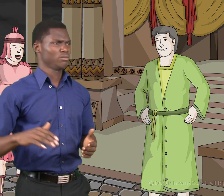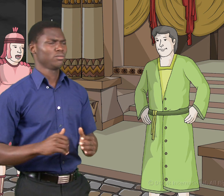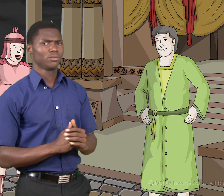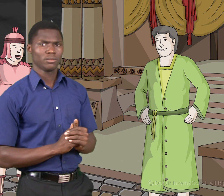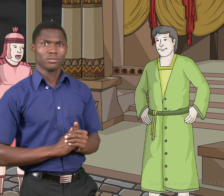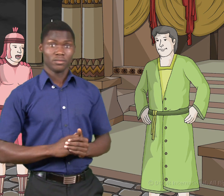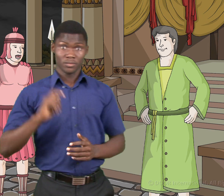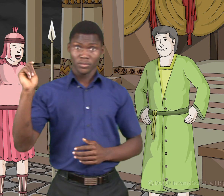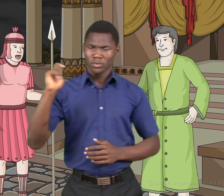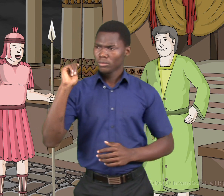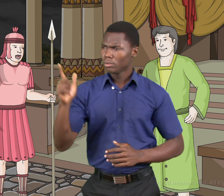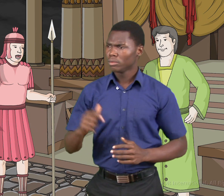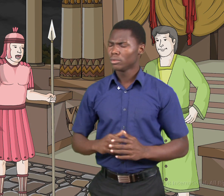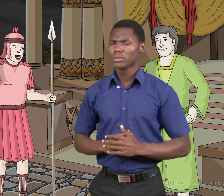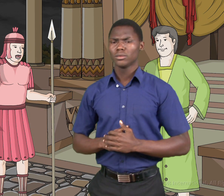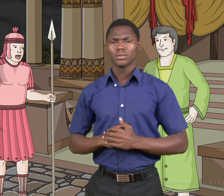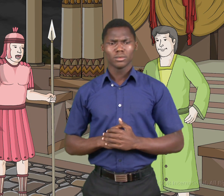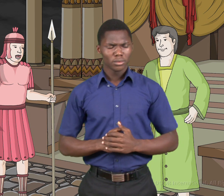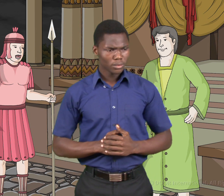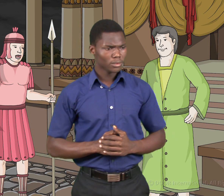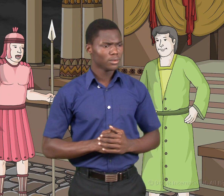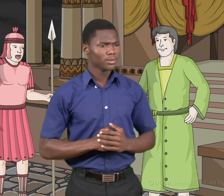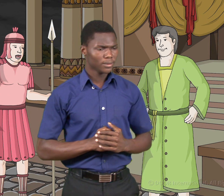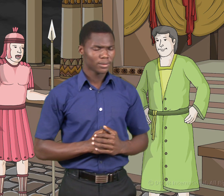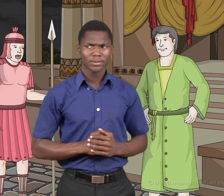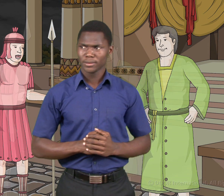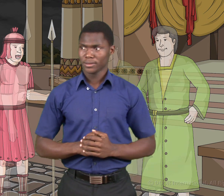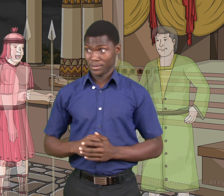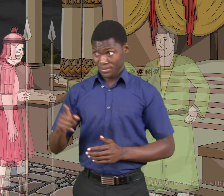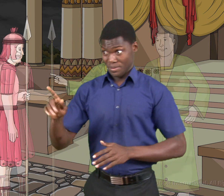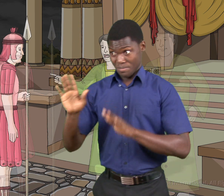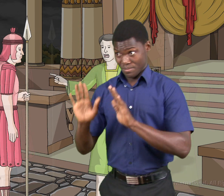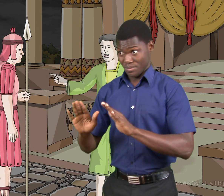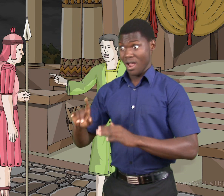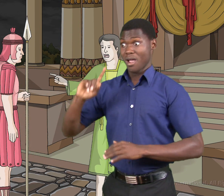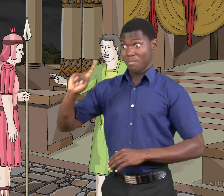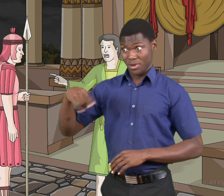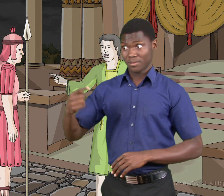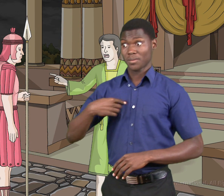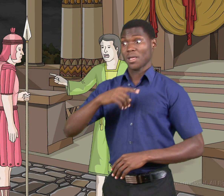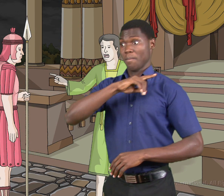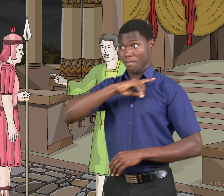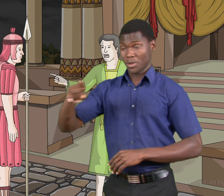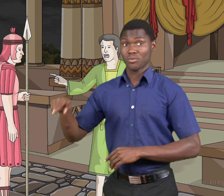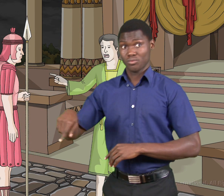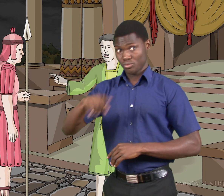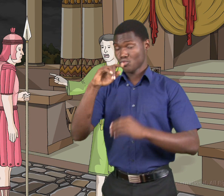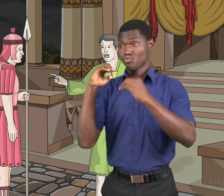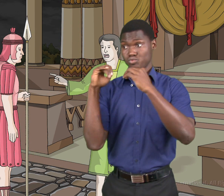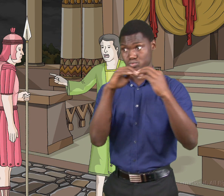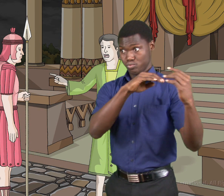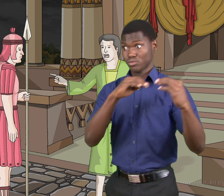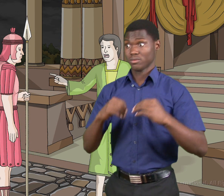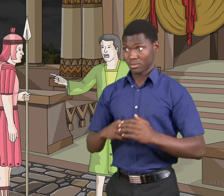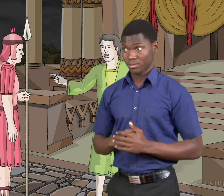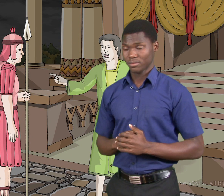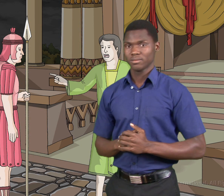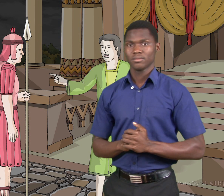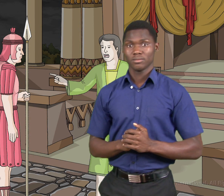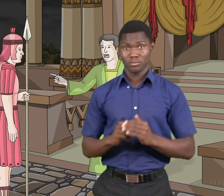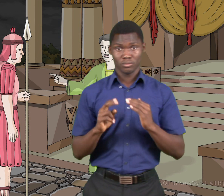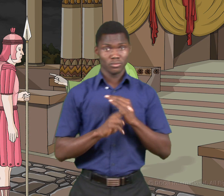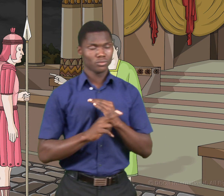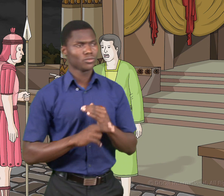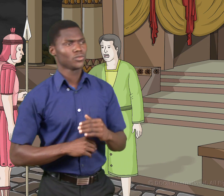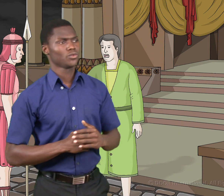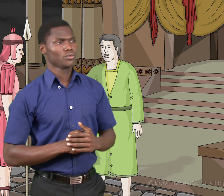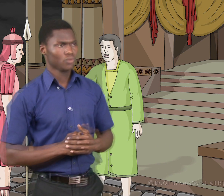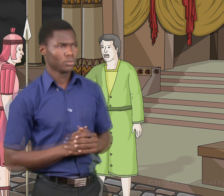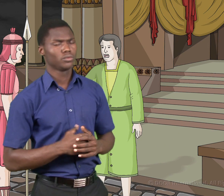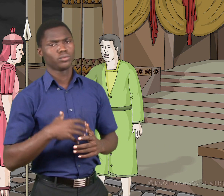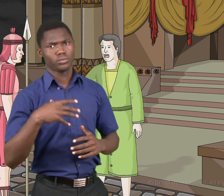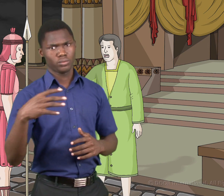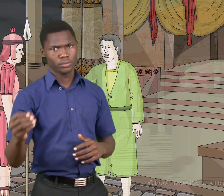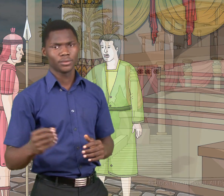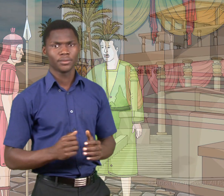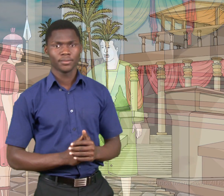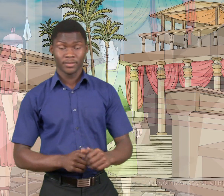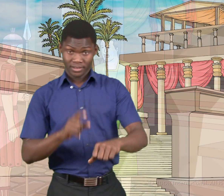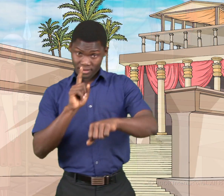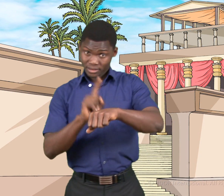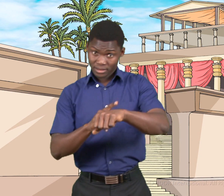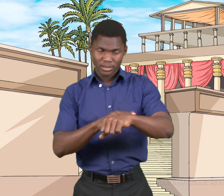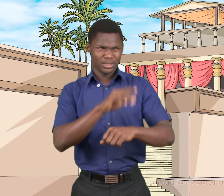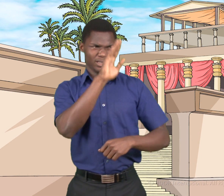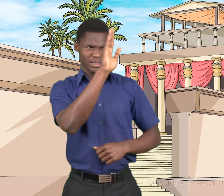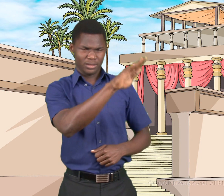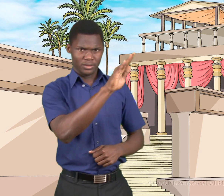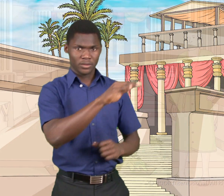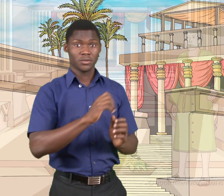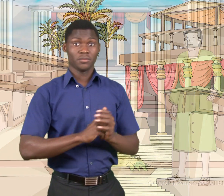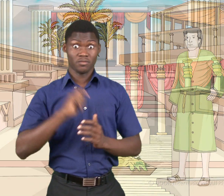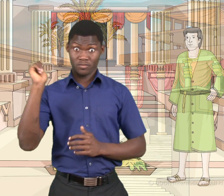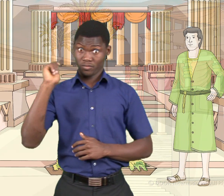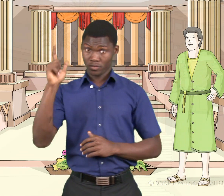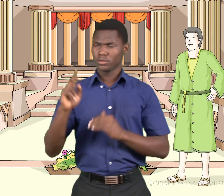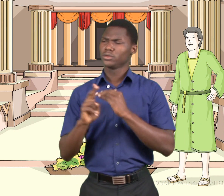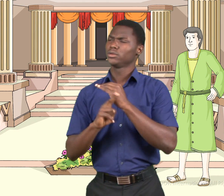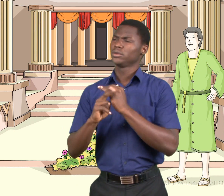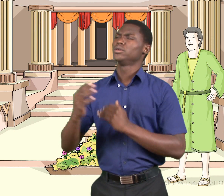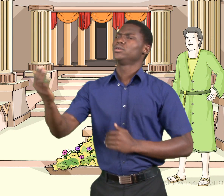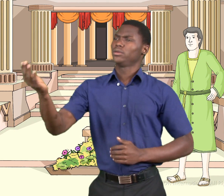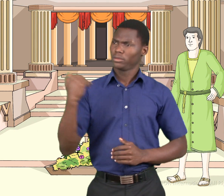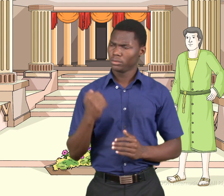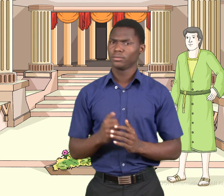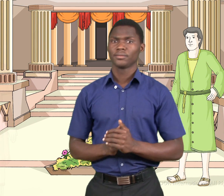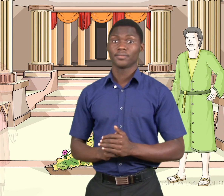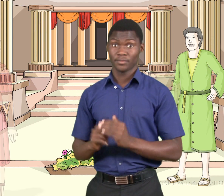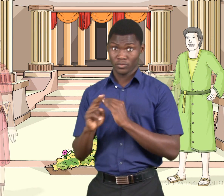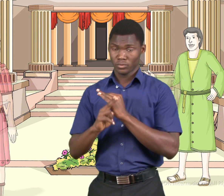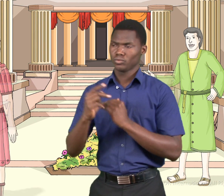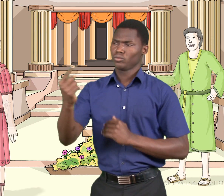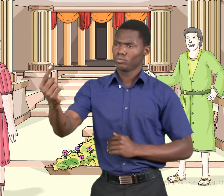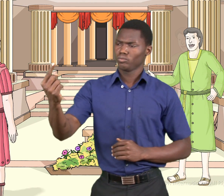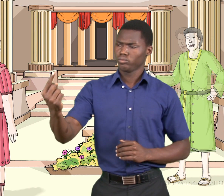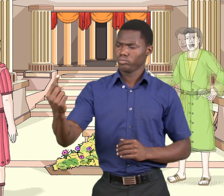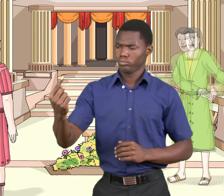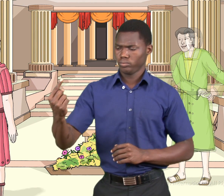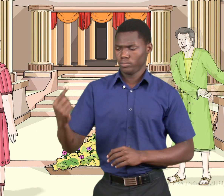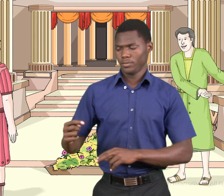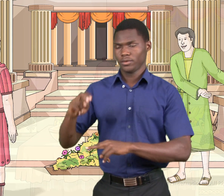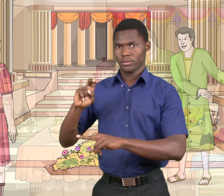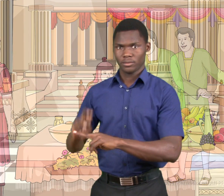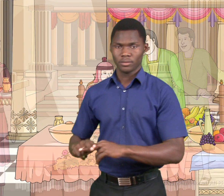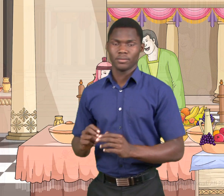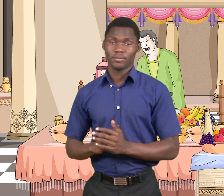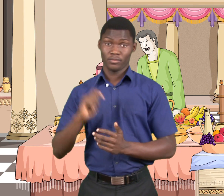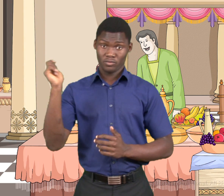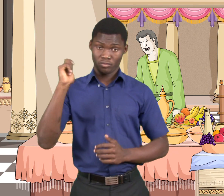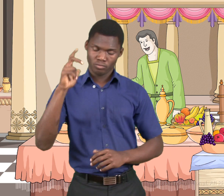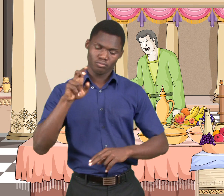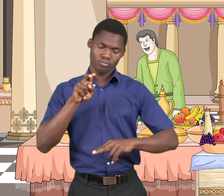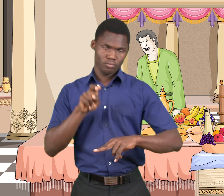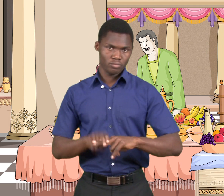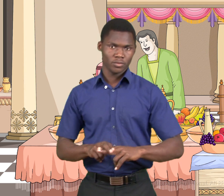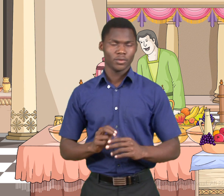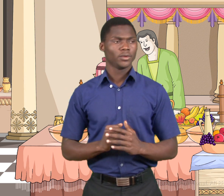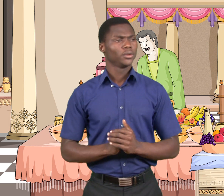“Stay here one more day,” David said to Uriah, “and tomorrow I will send you back.” So Uriah stayed in Jerusalem that day and the next.